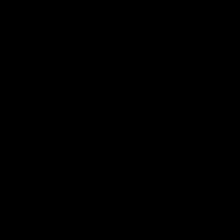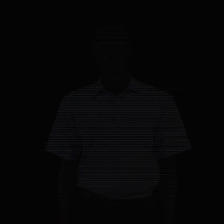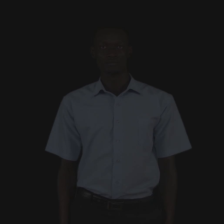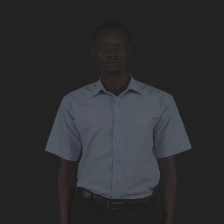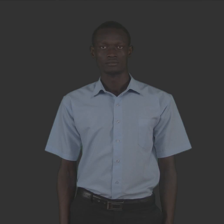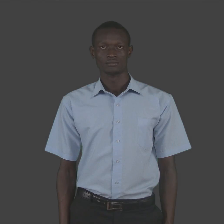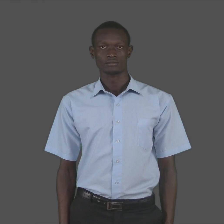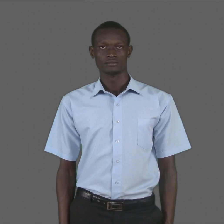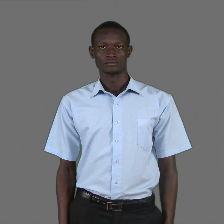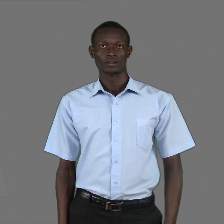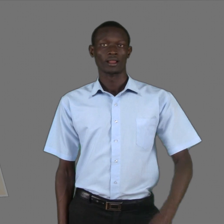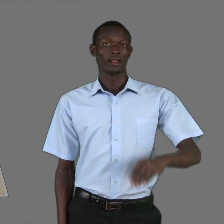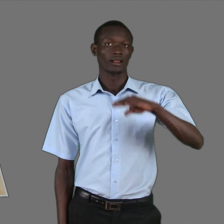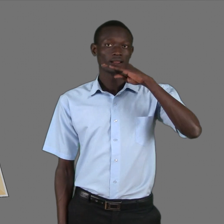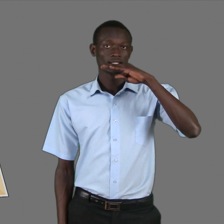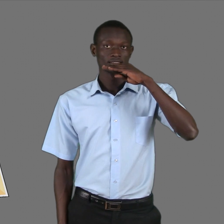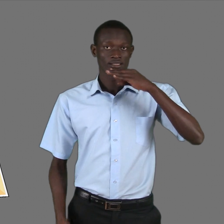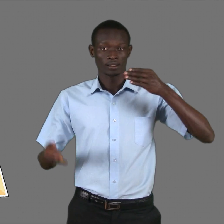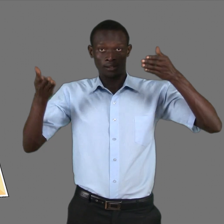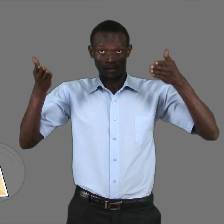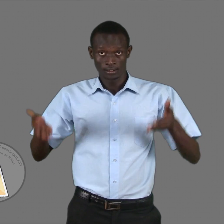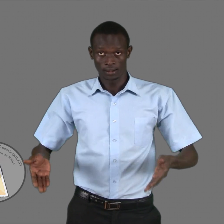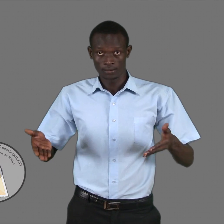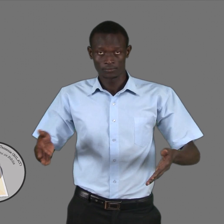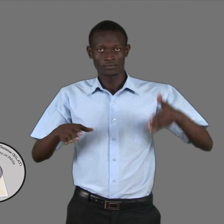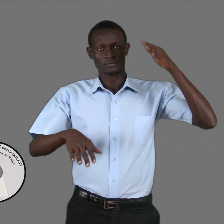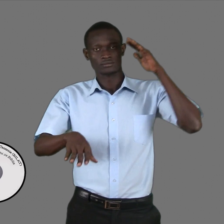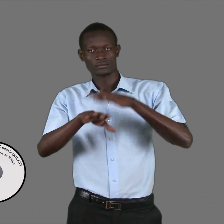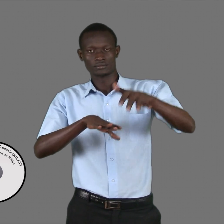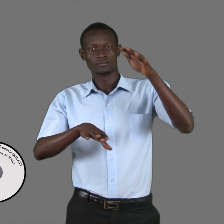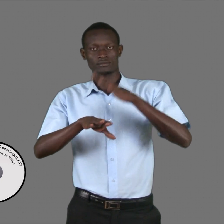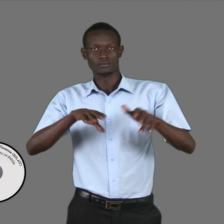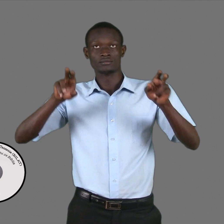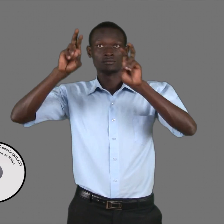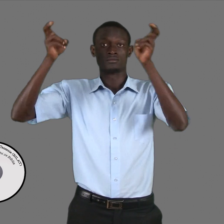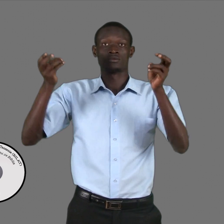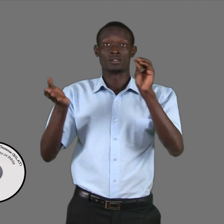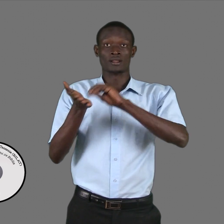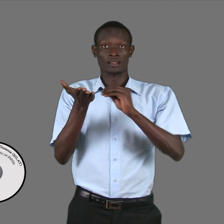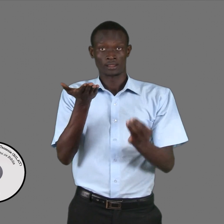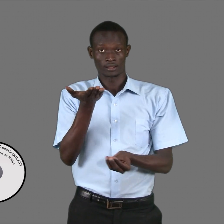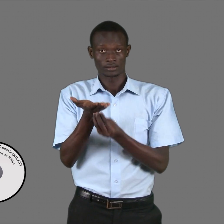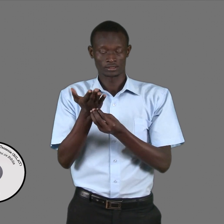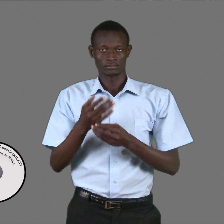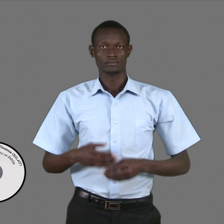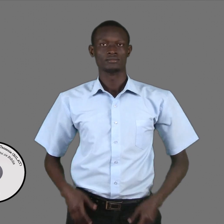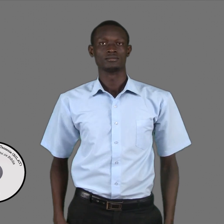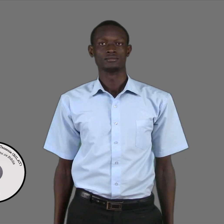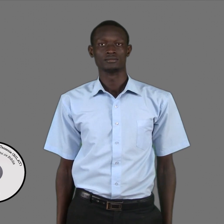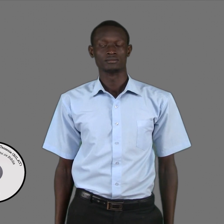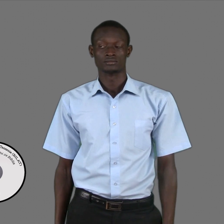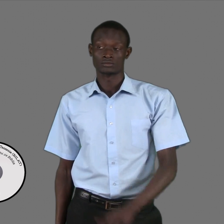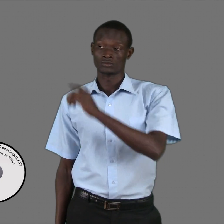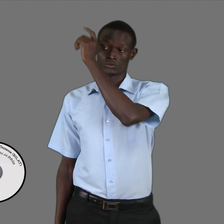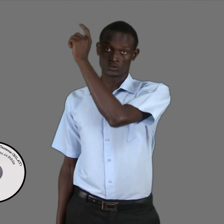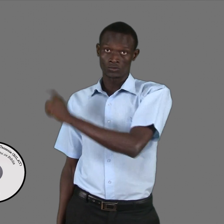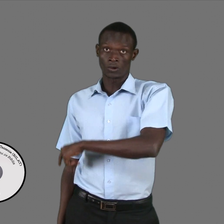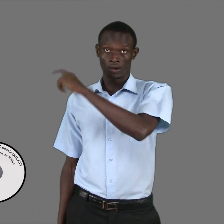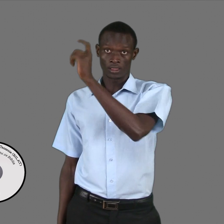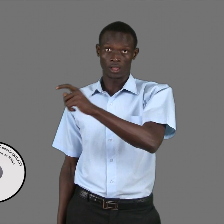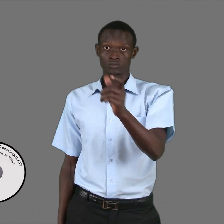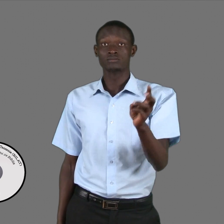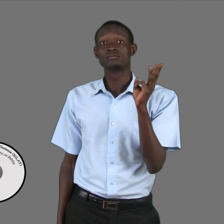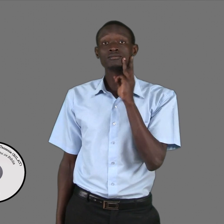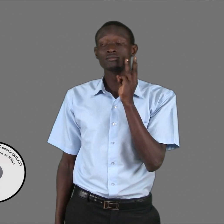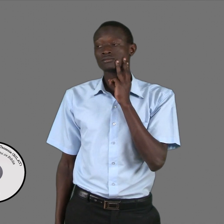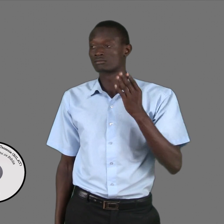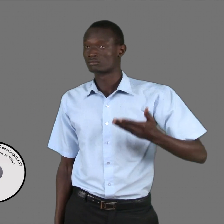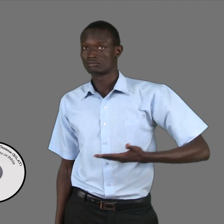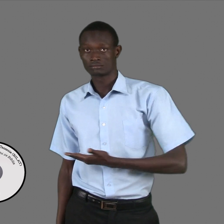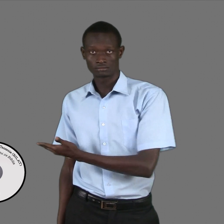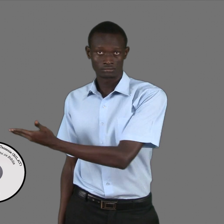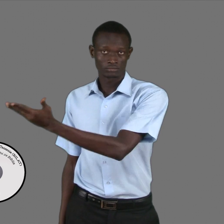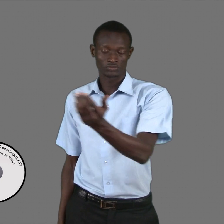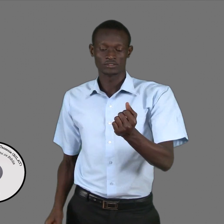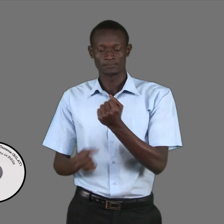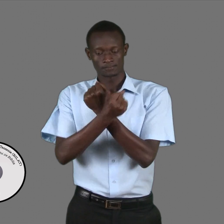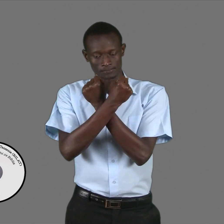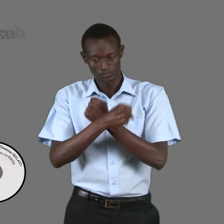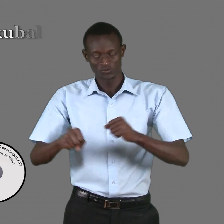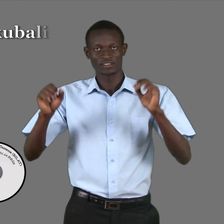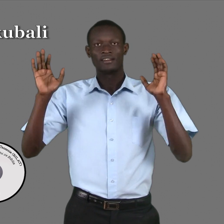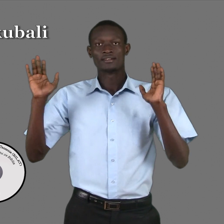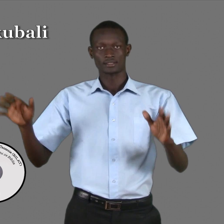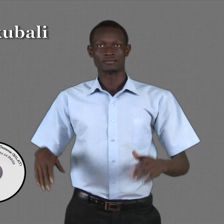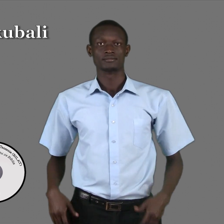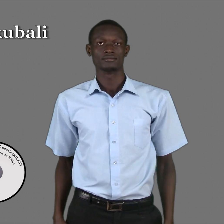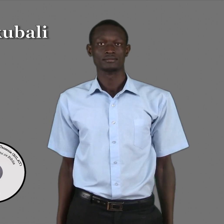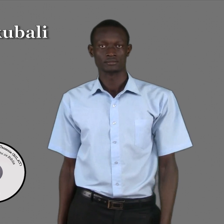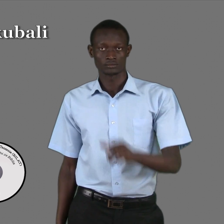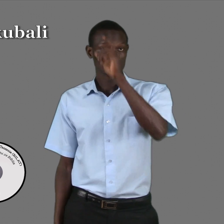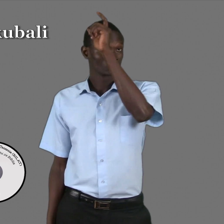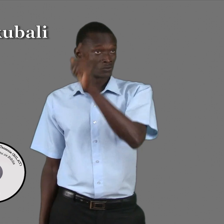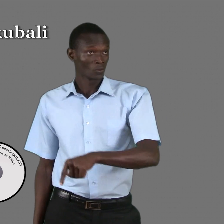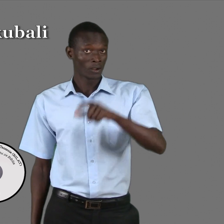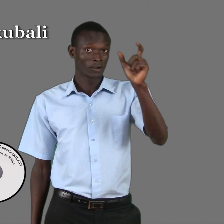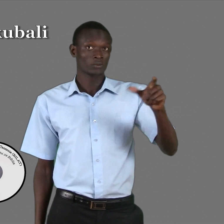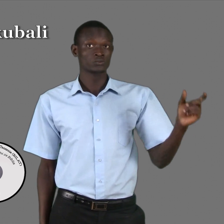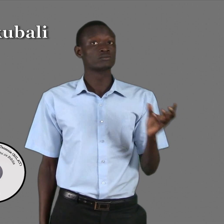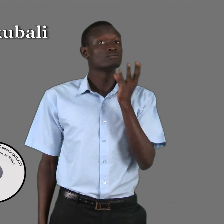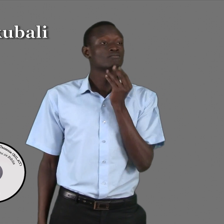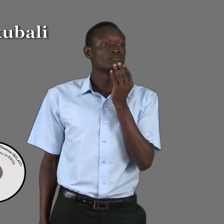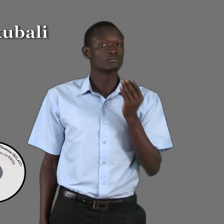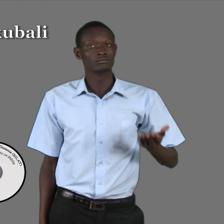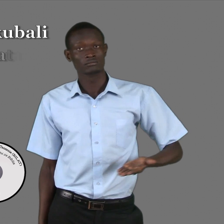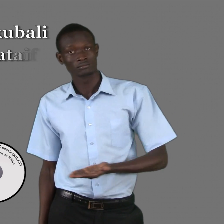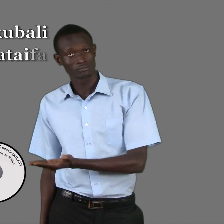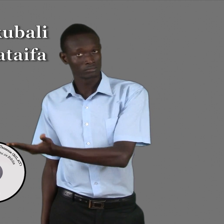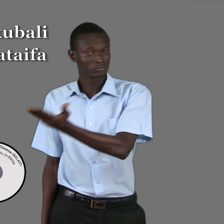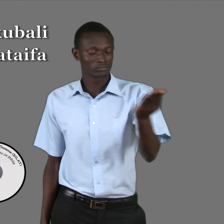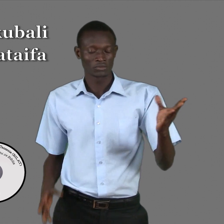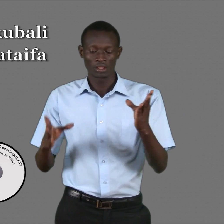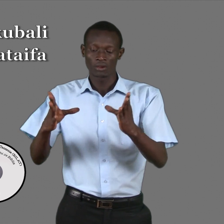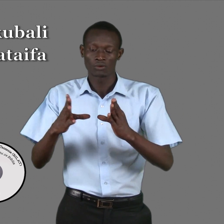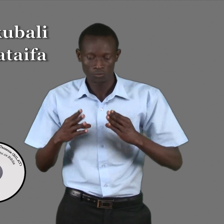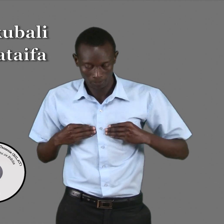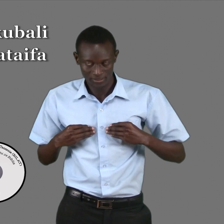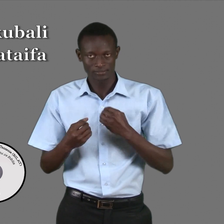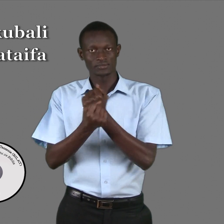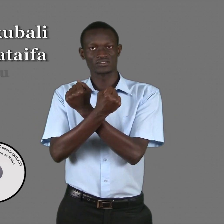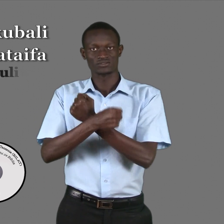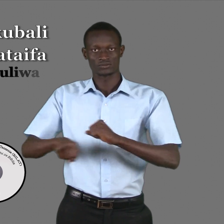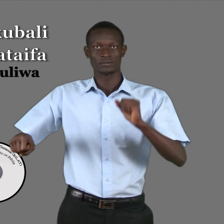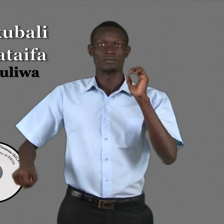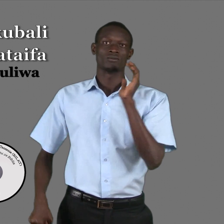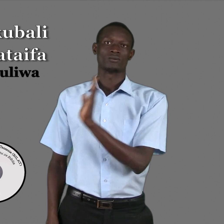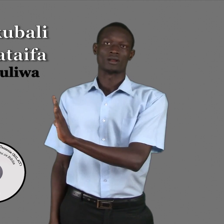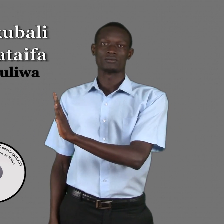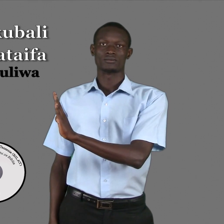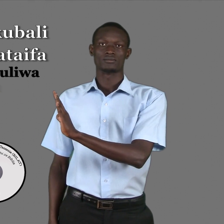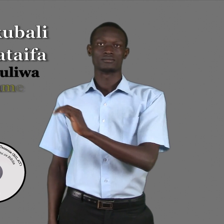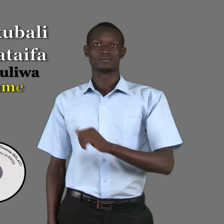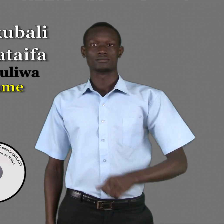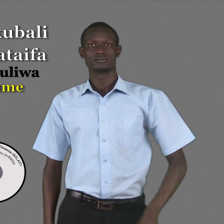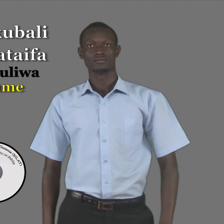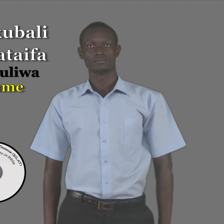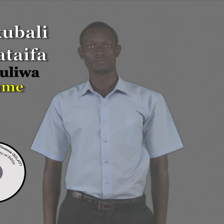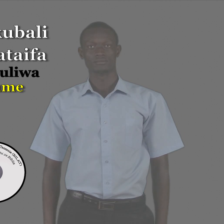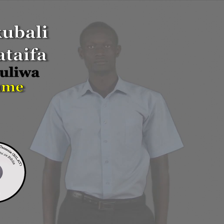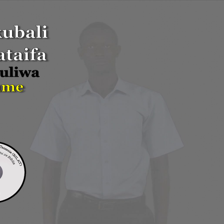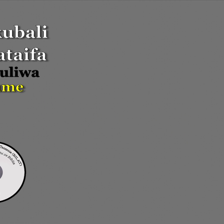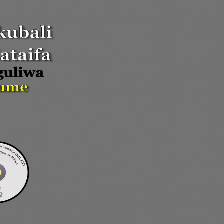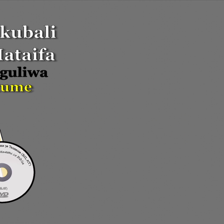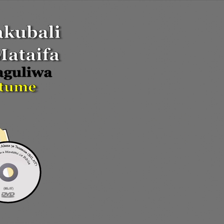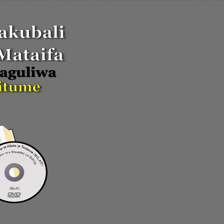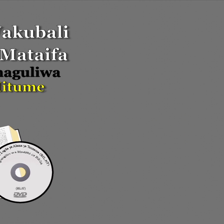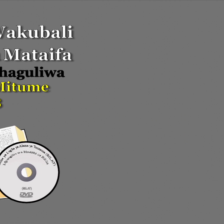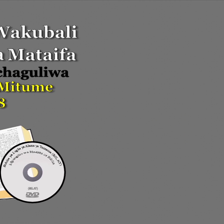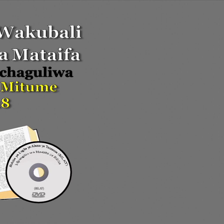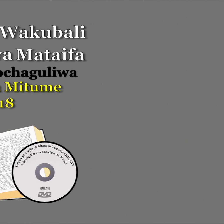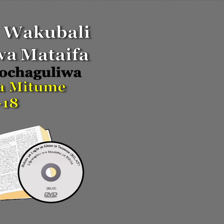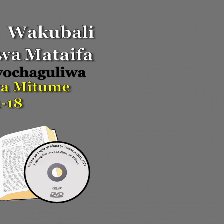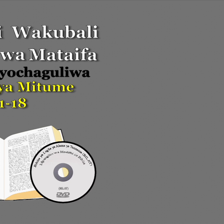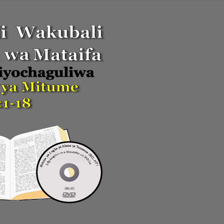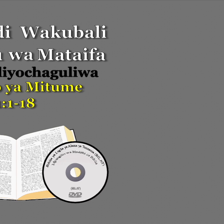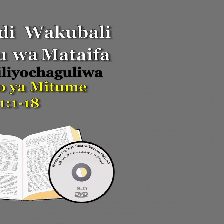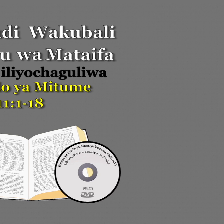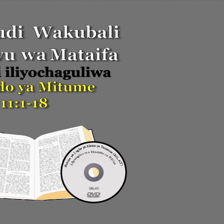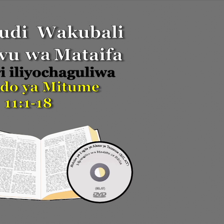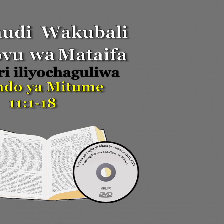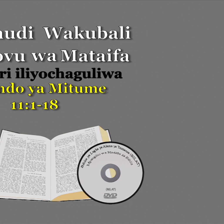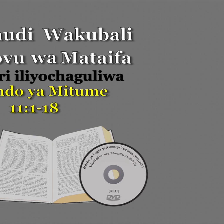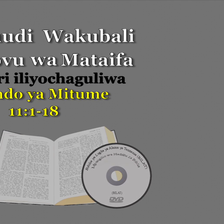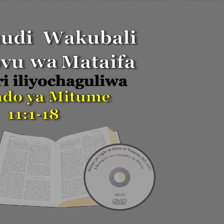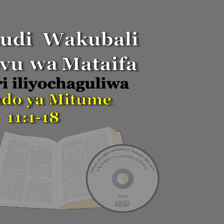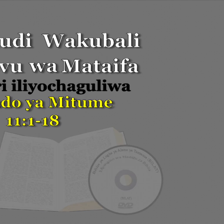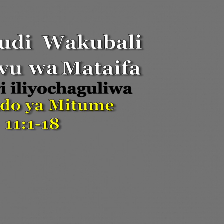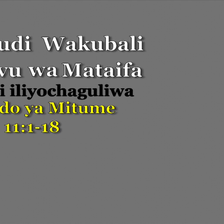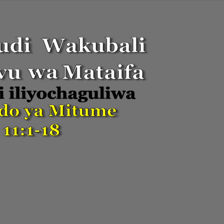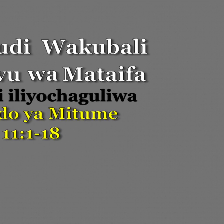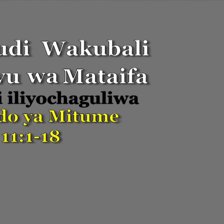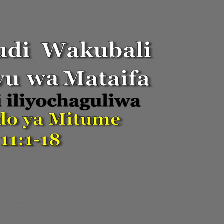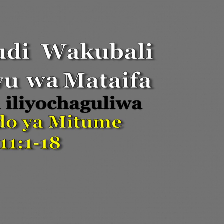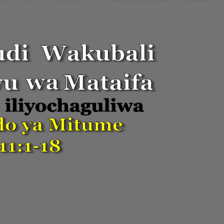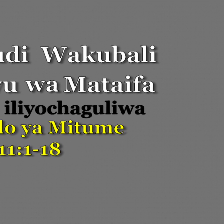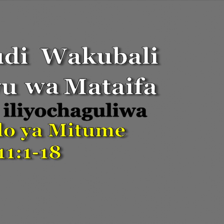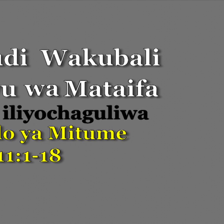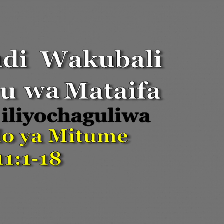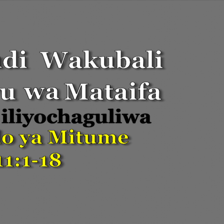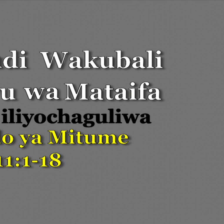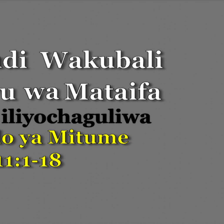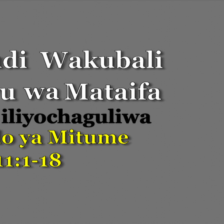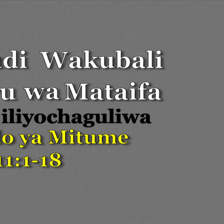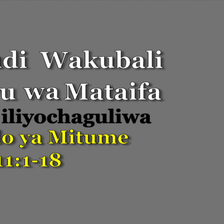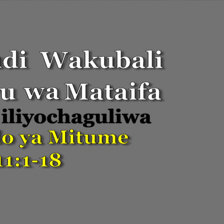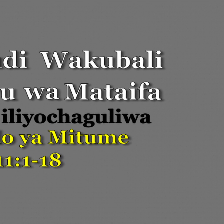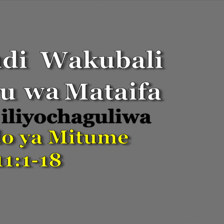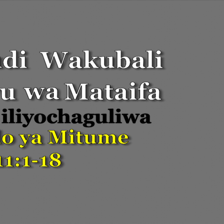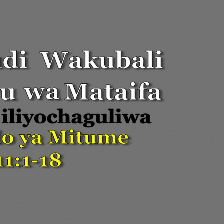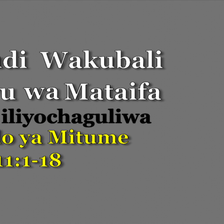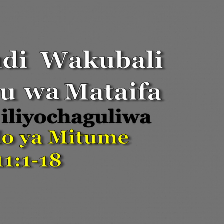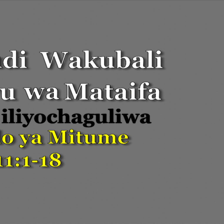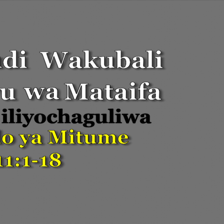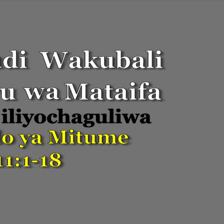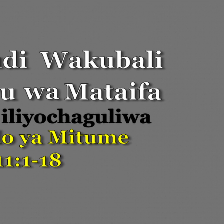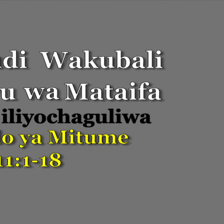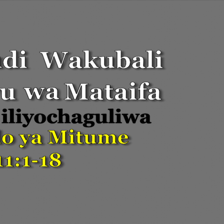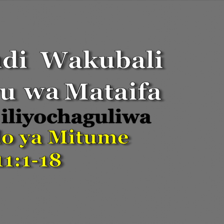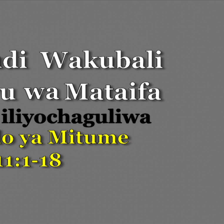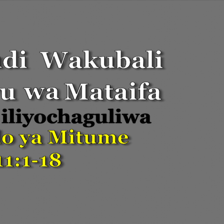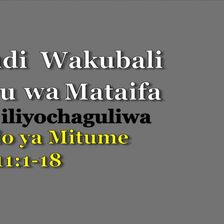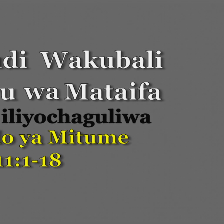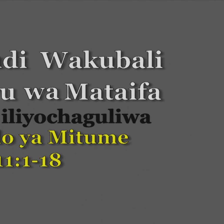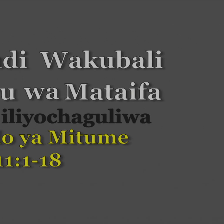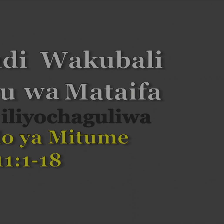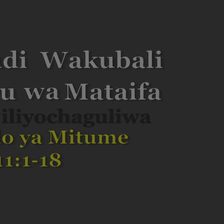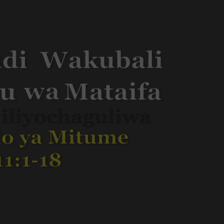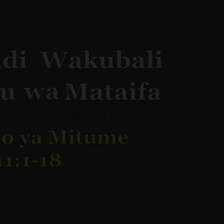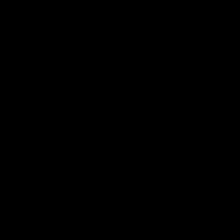Jews accept the salvation of Gentiles